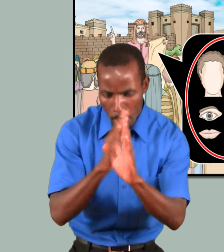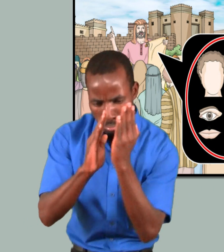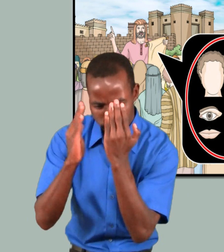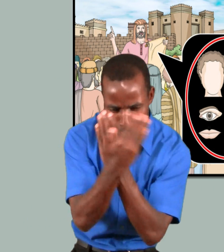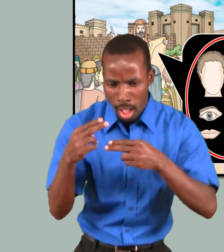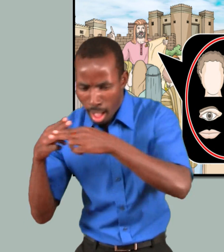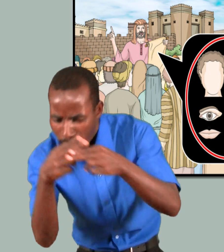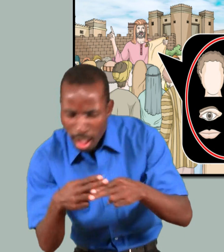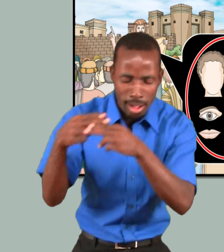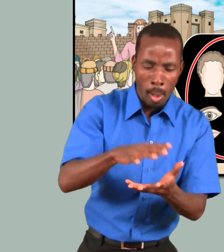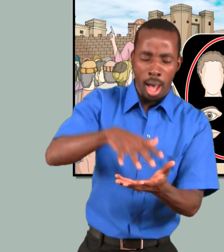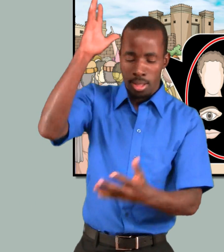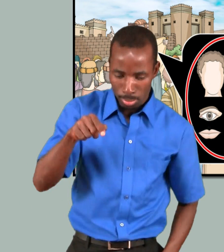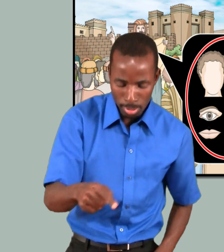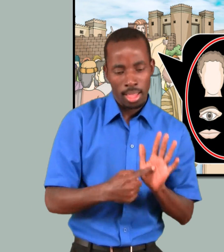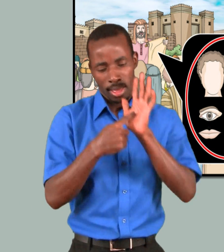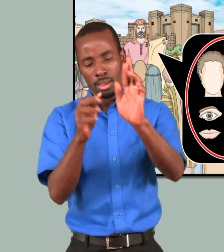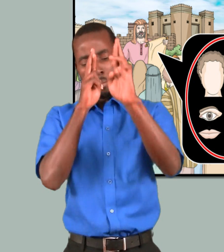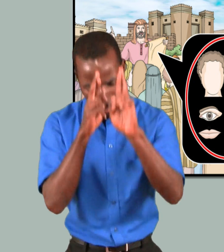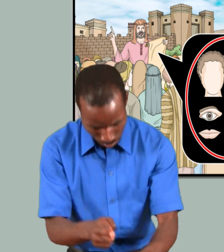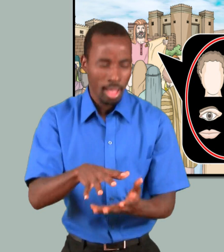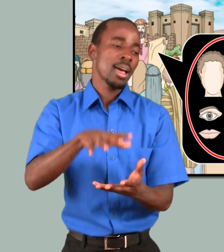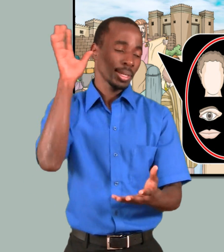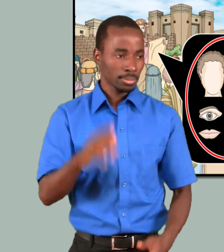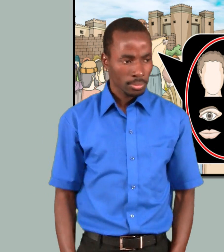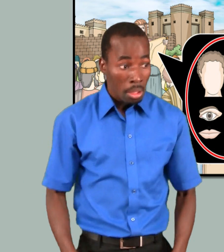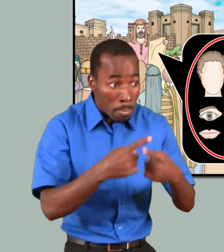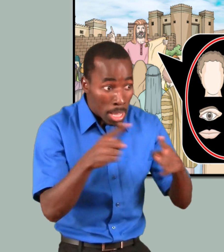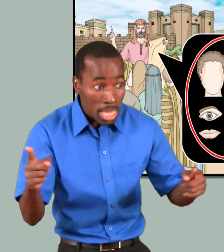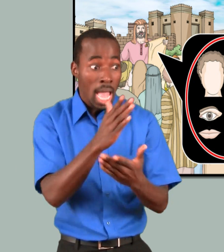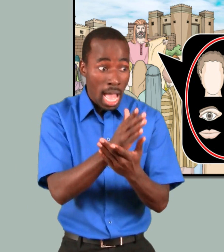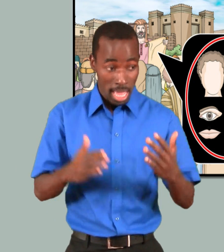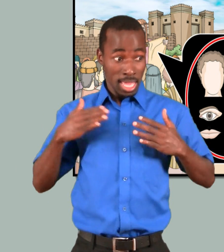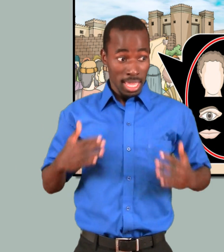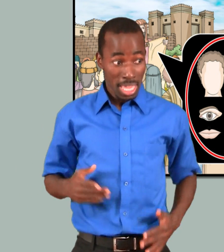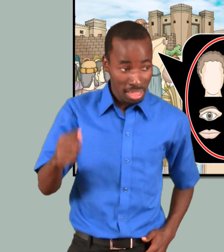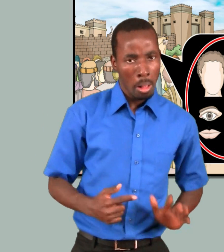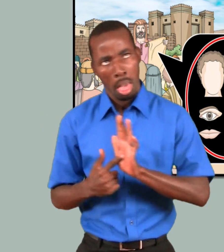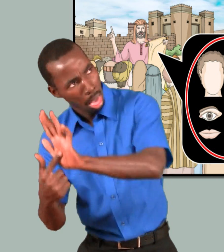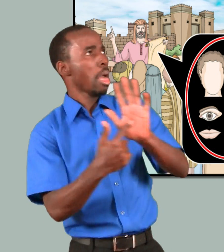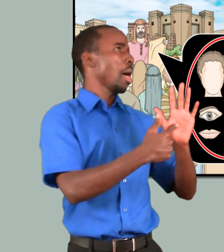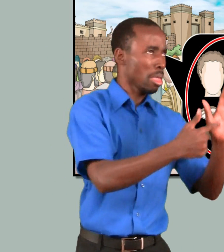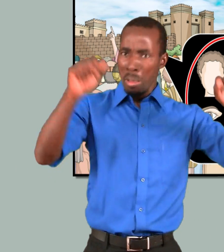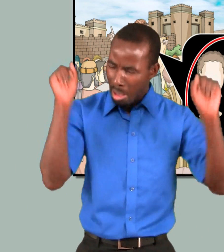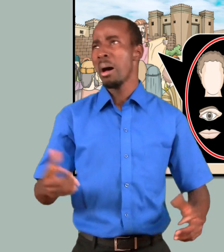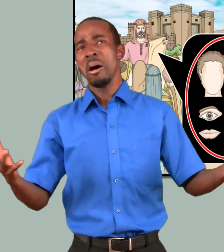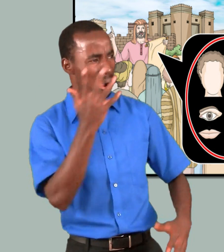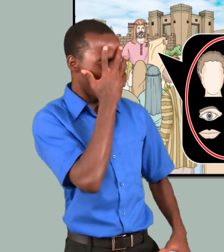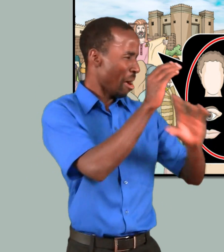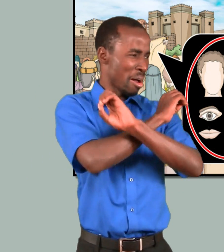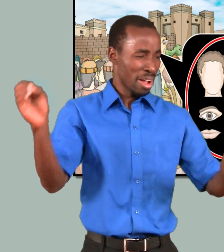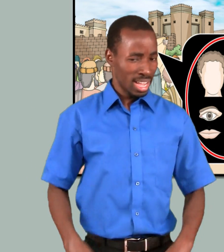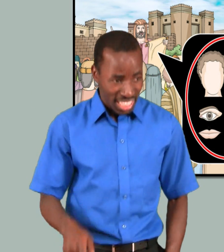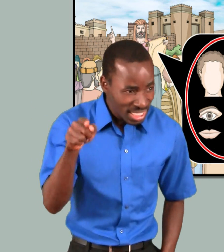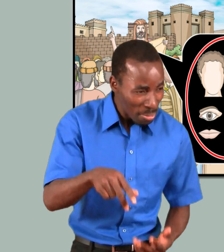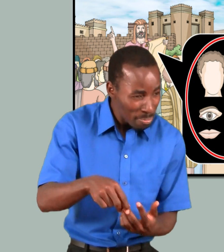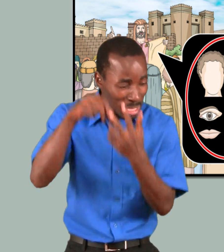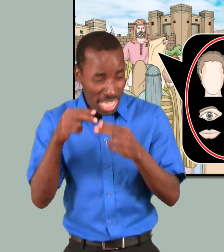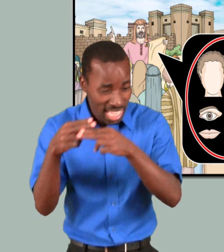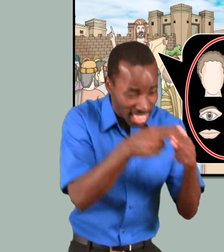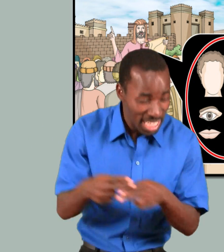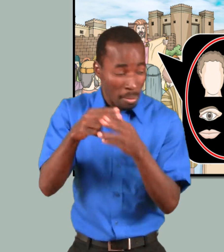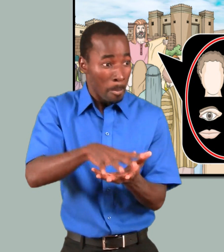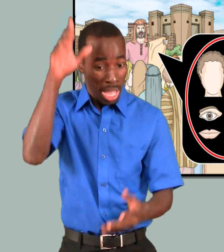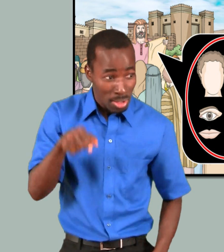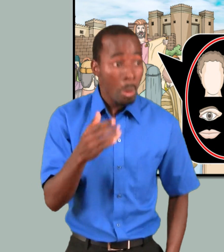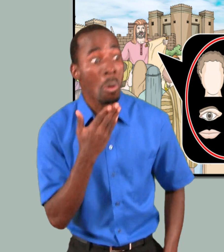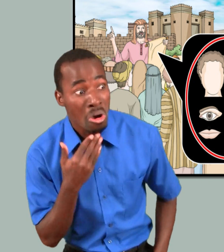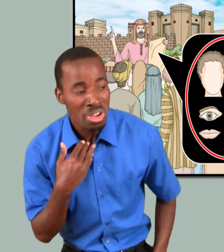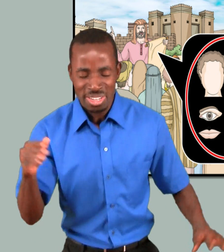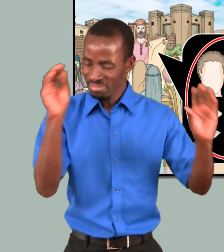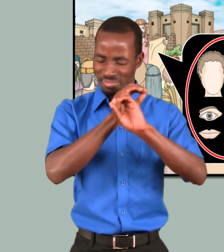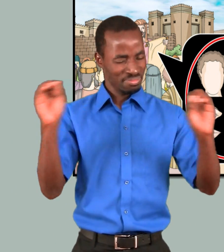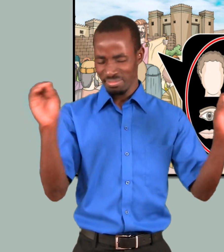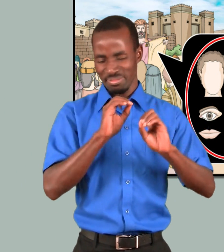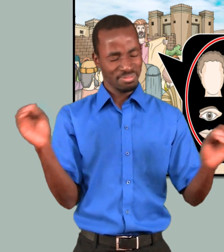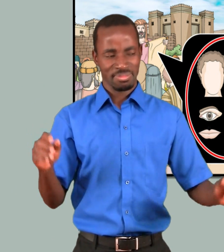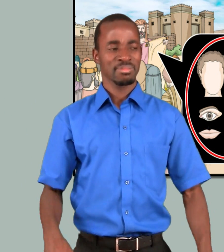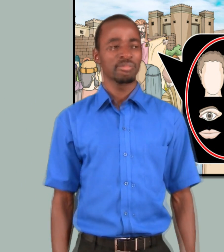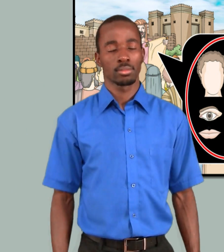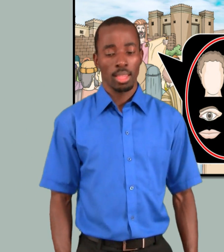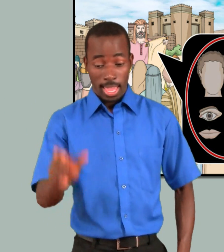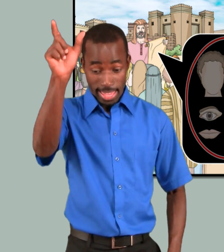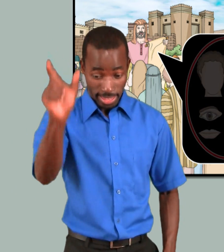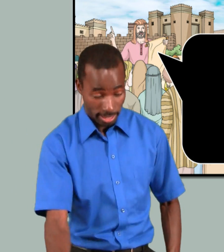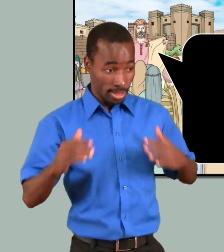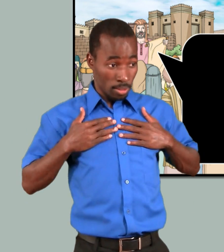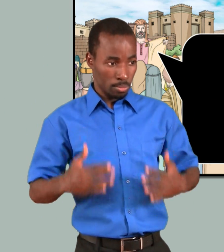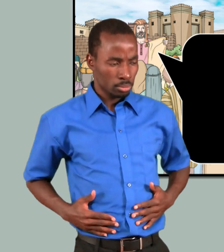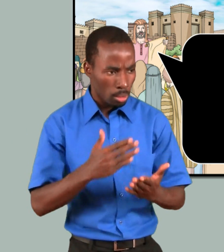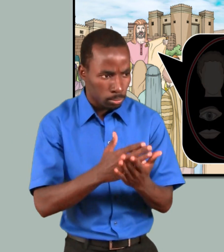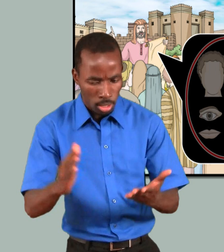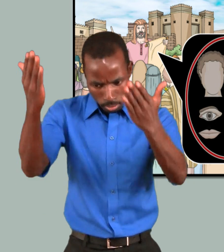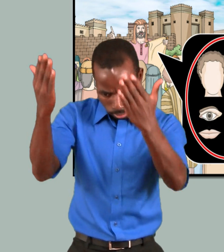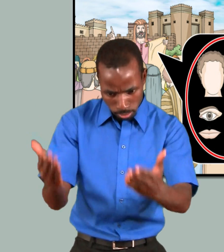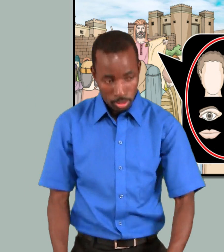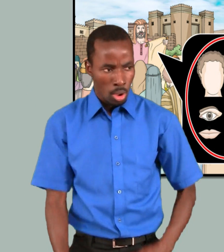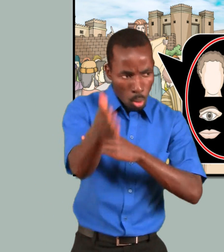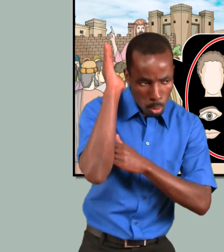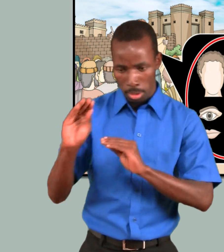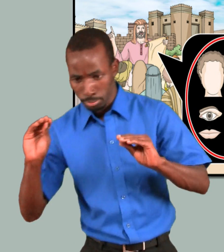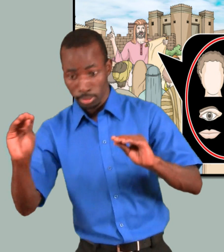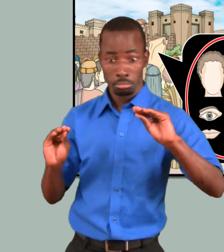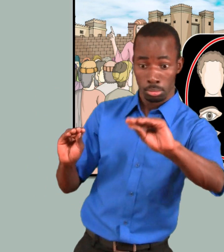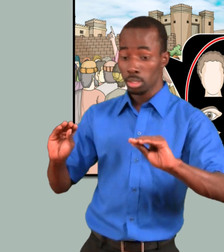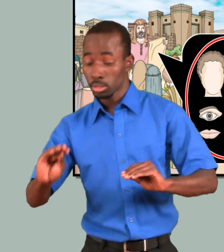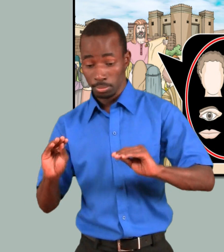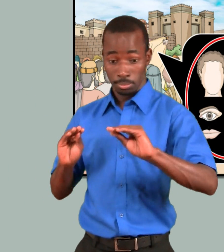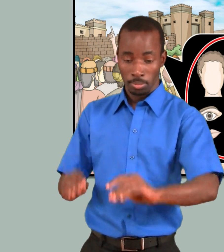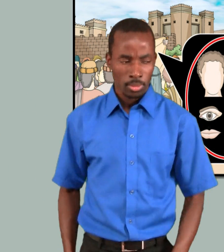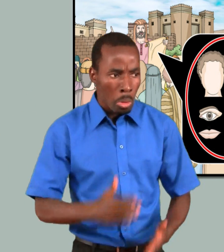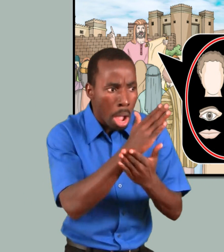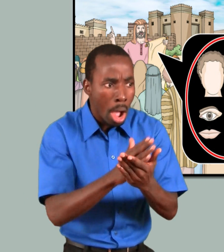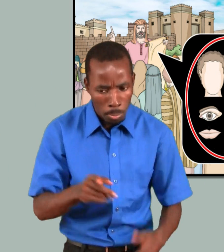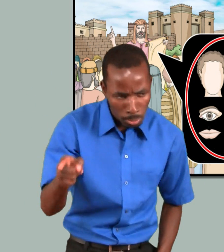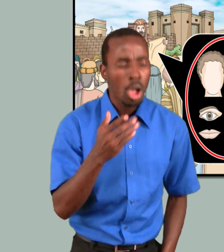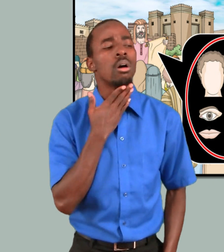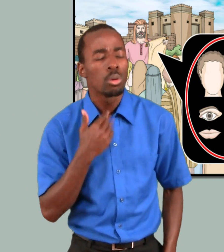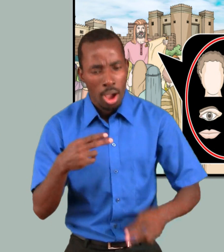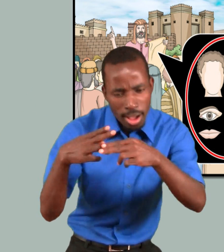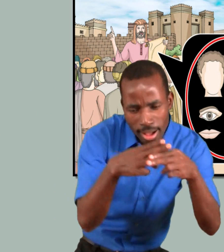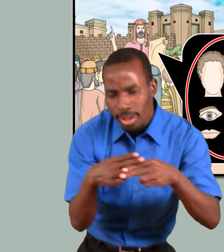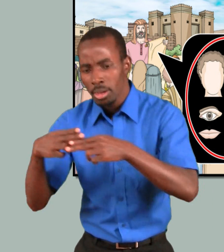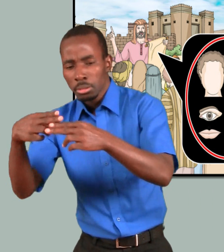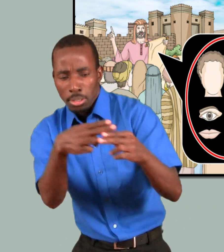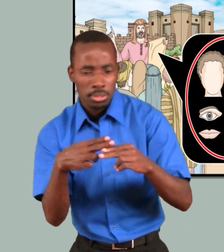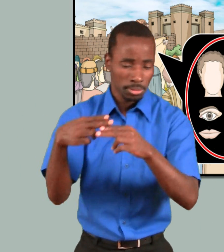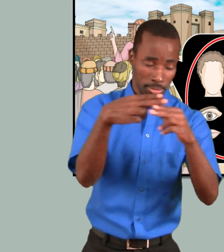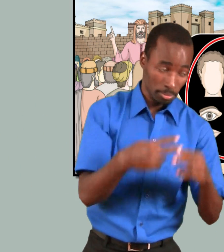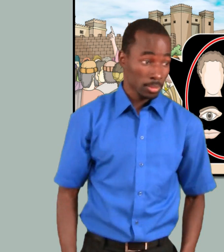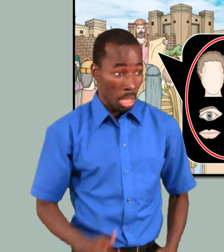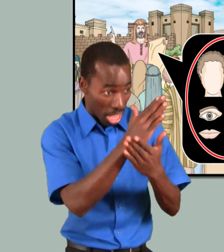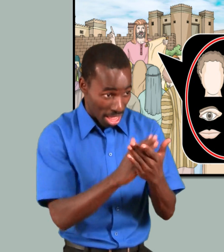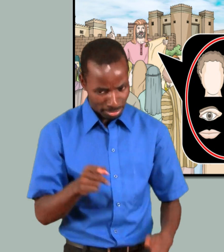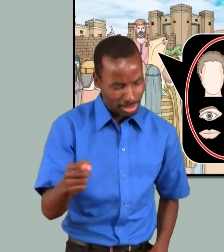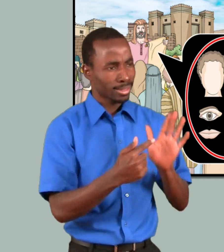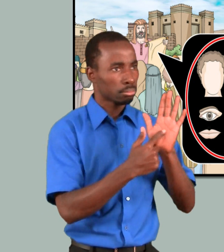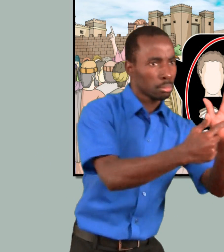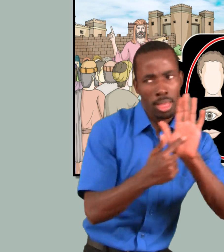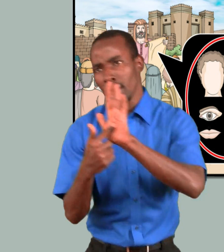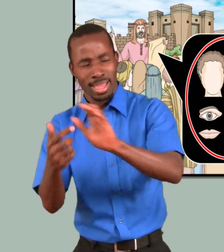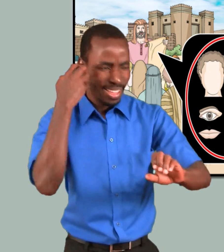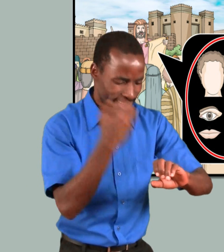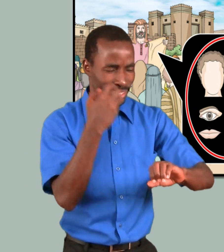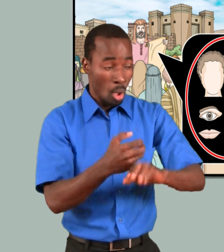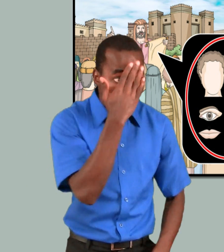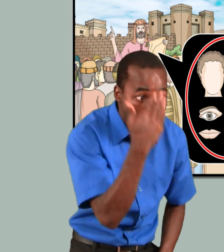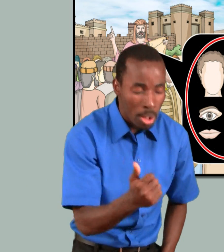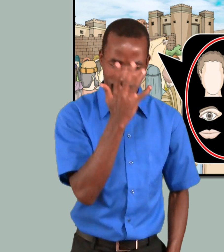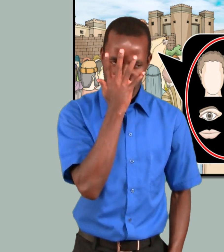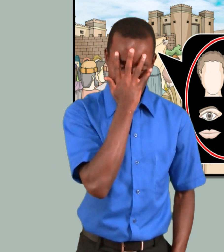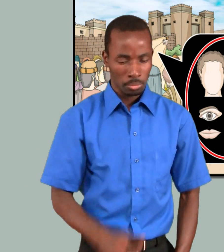And our unpresentable parts are treated with special modesty, whereas our presentable parts have no such need.